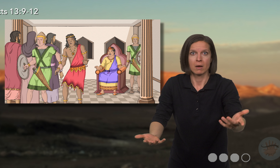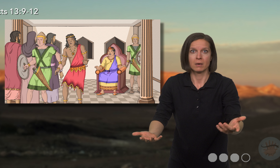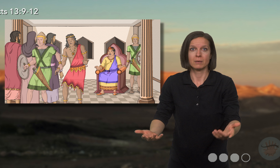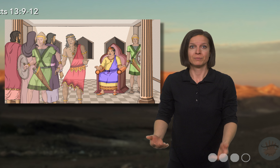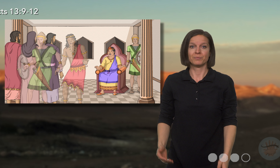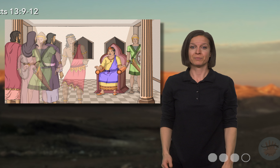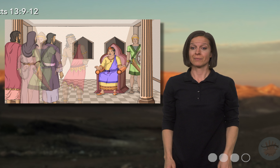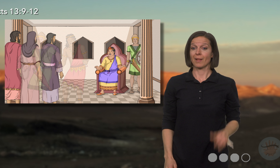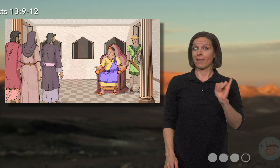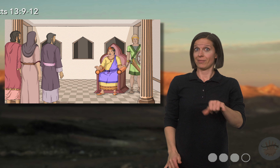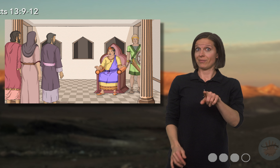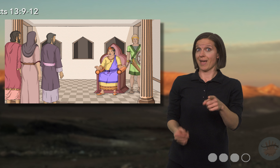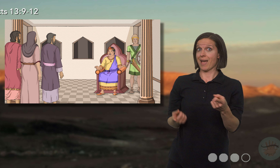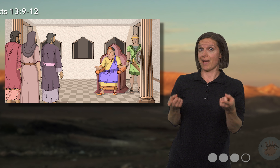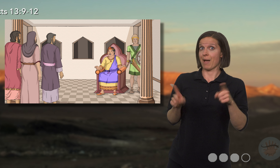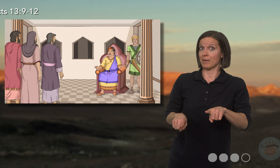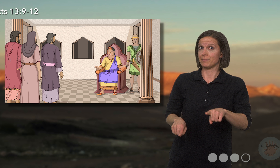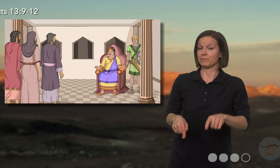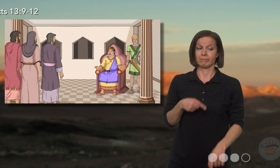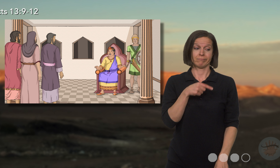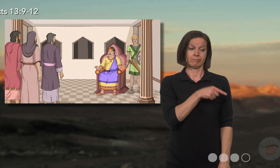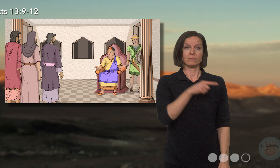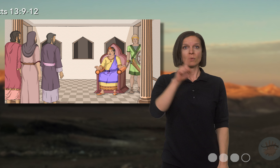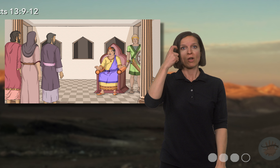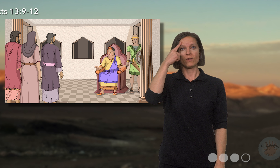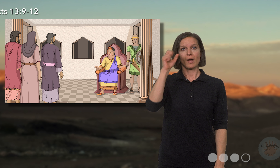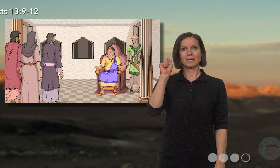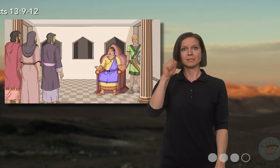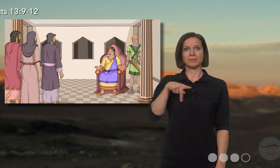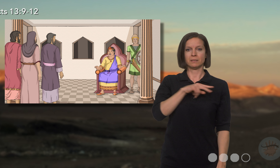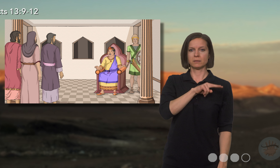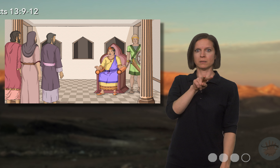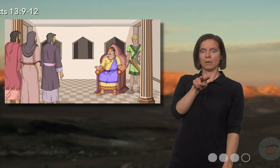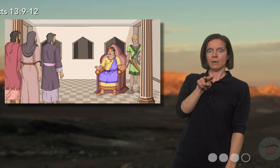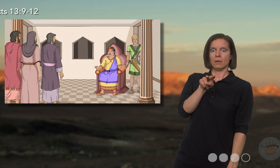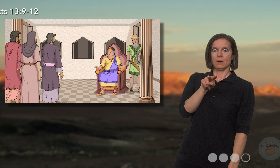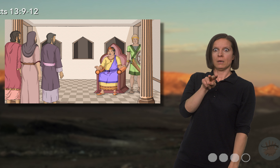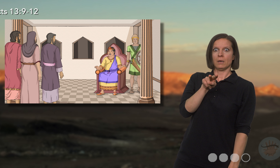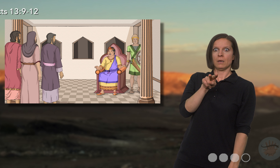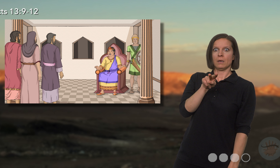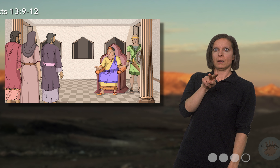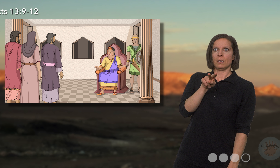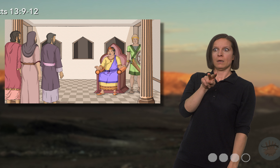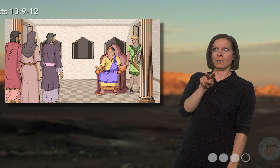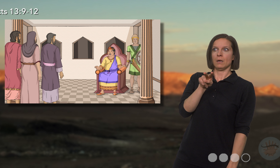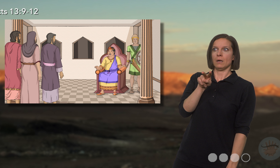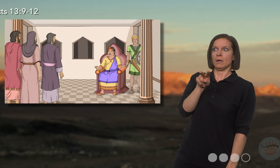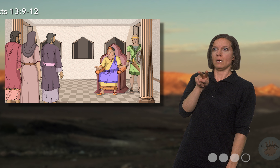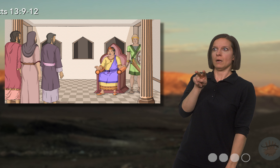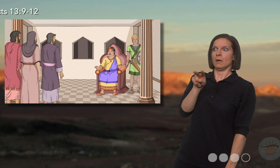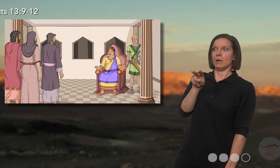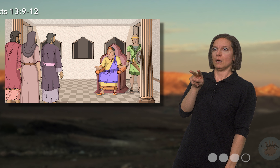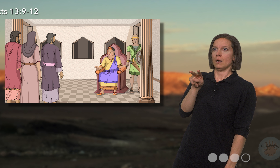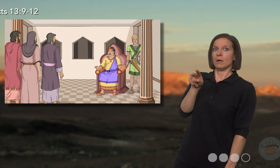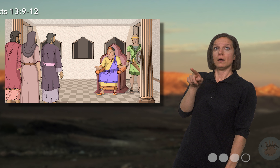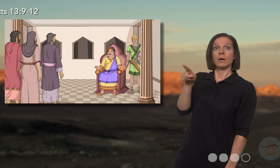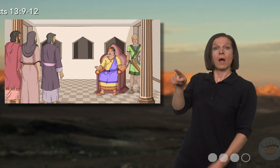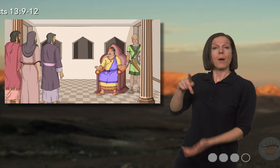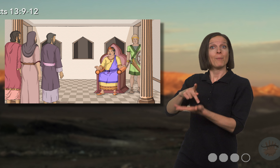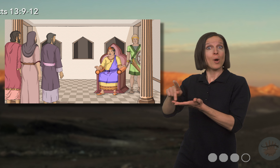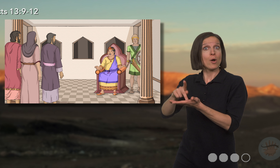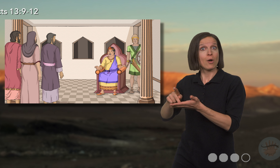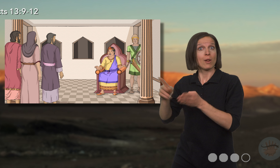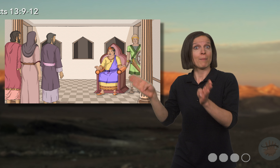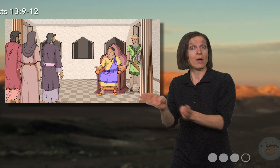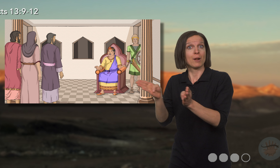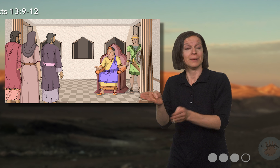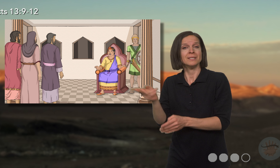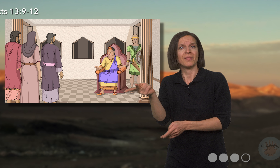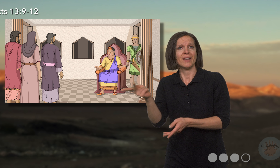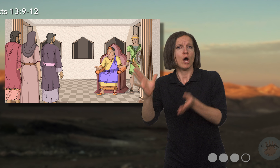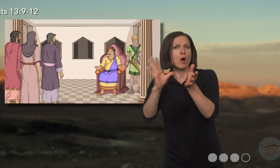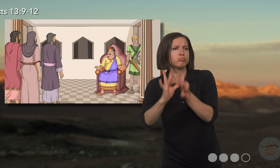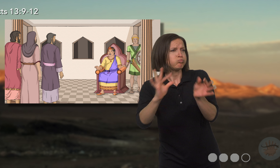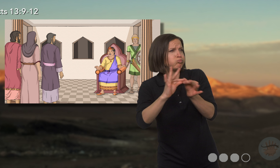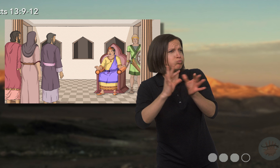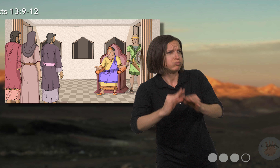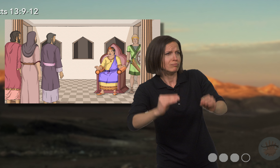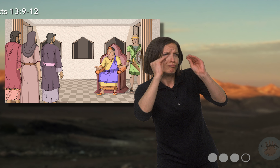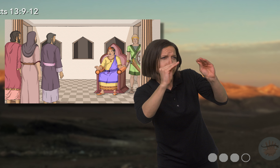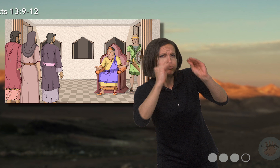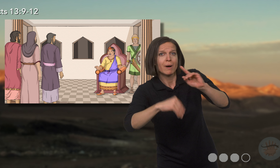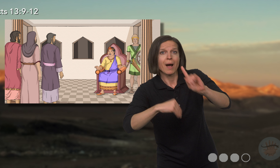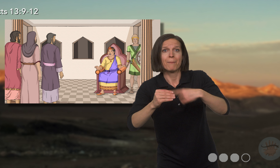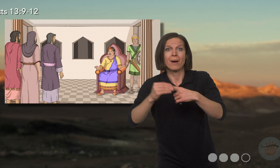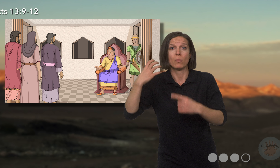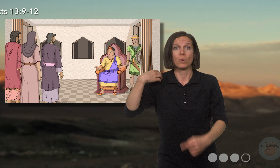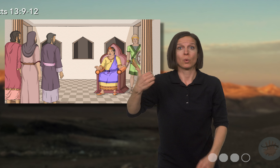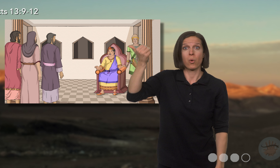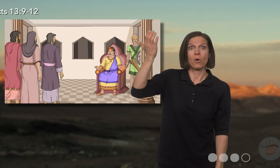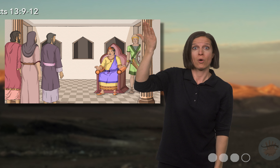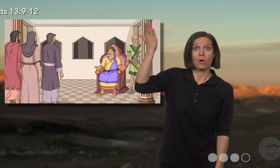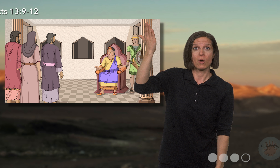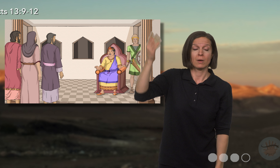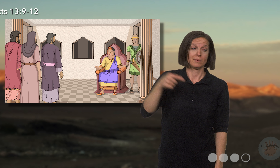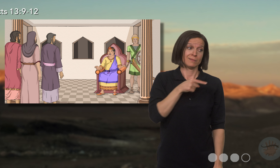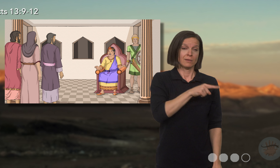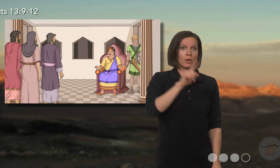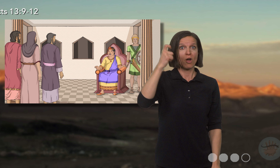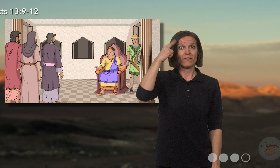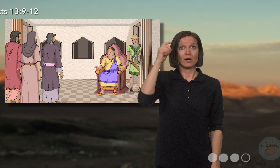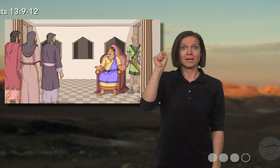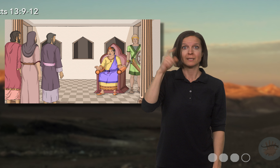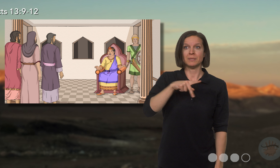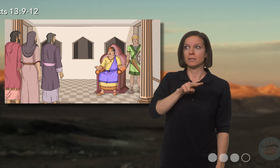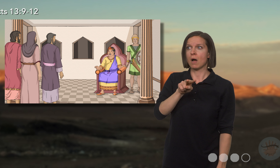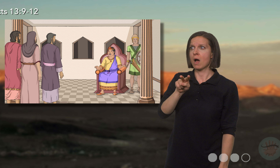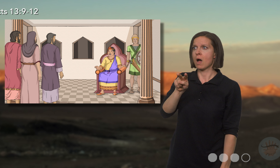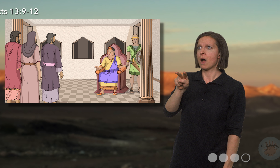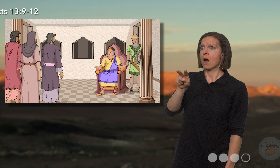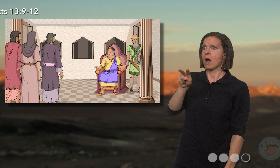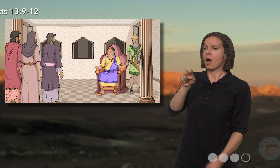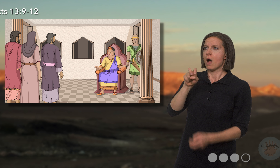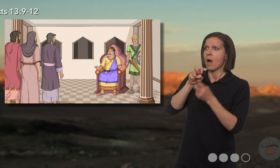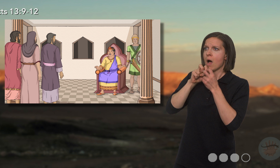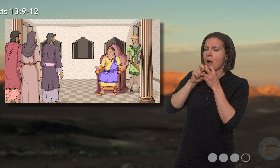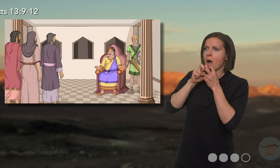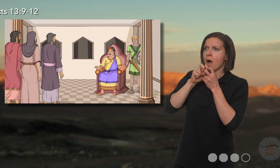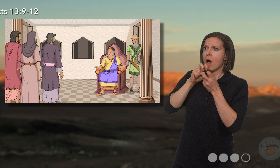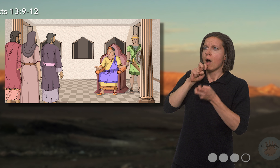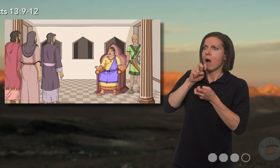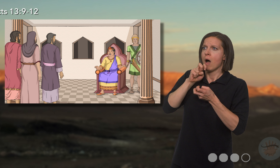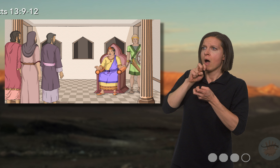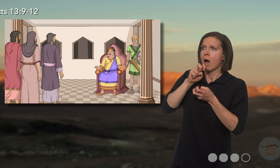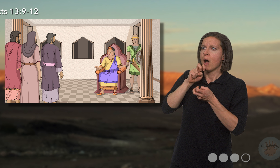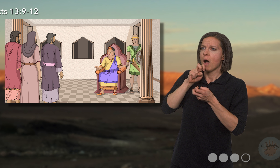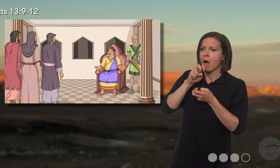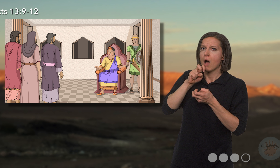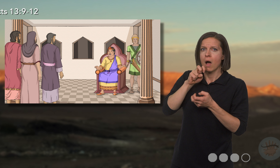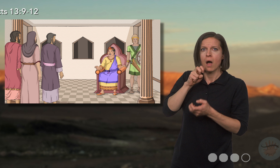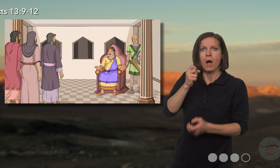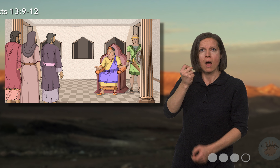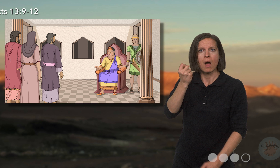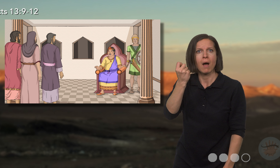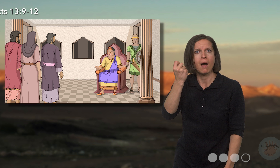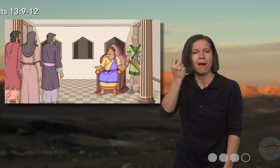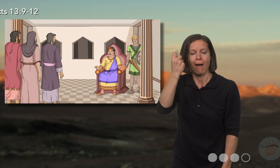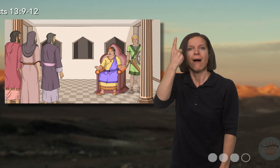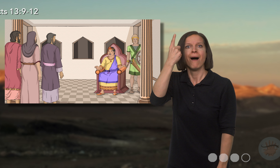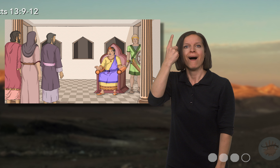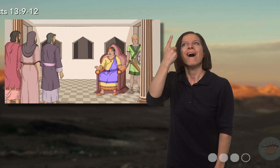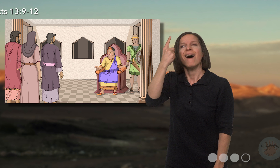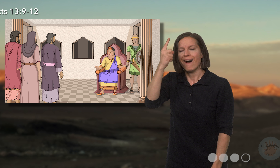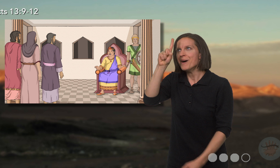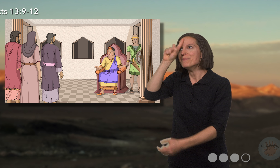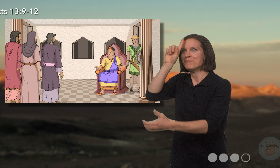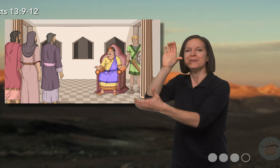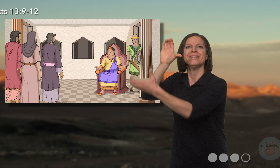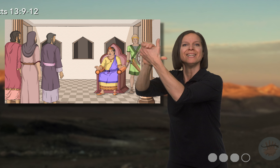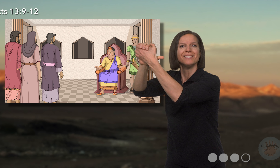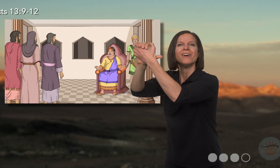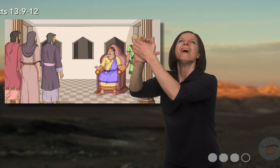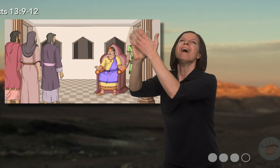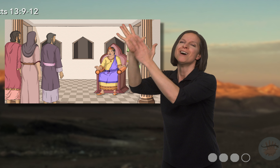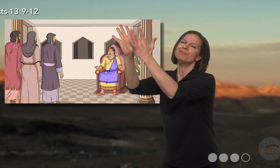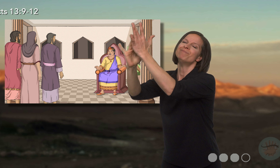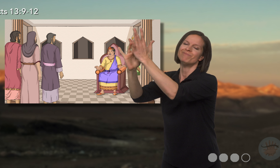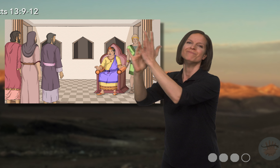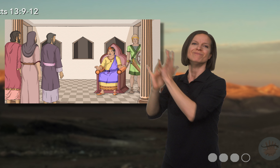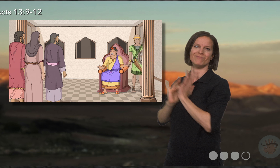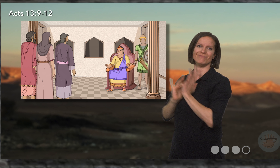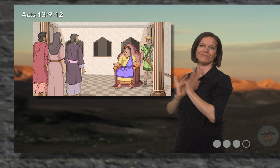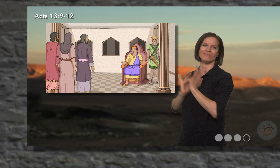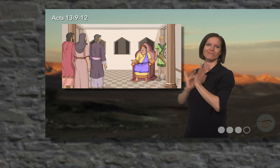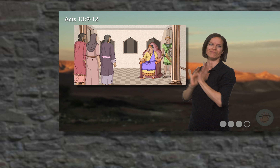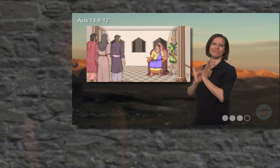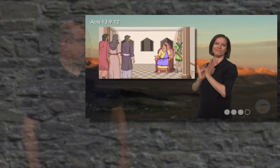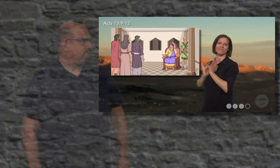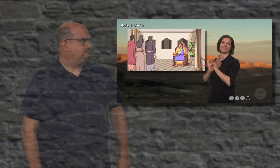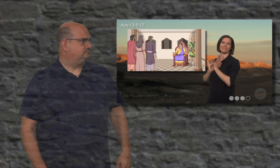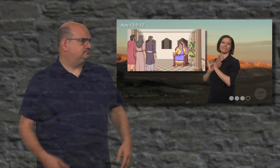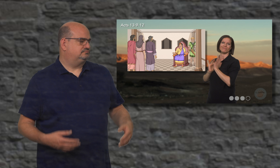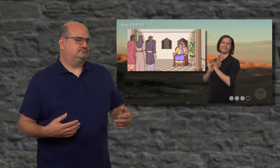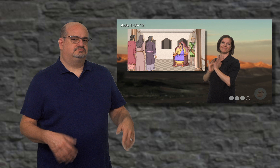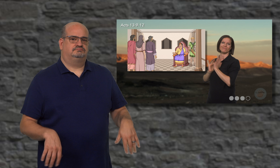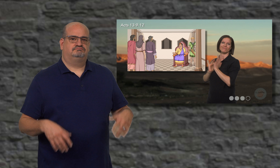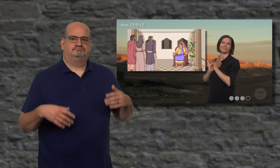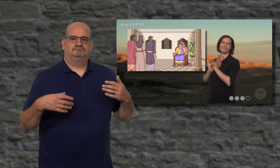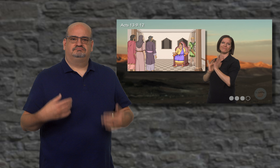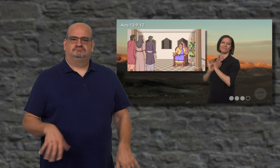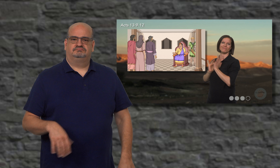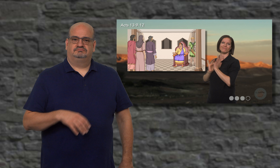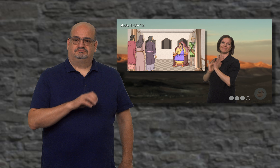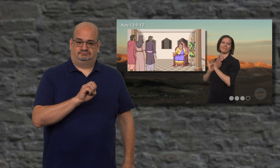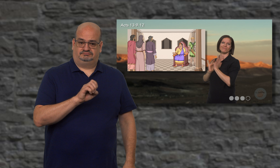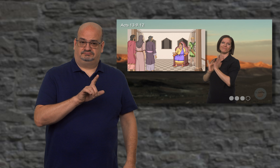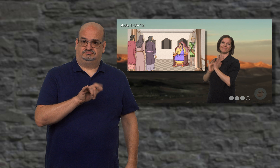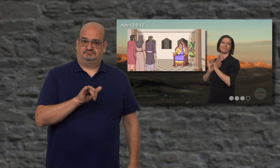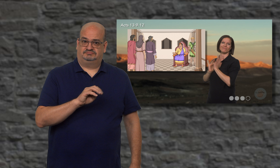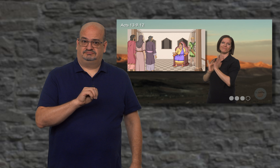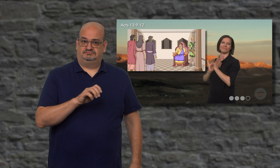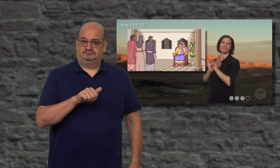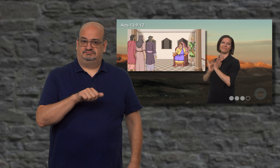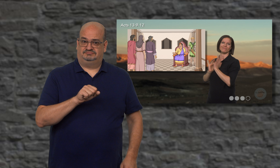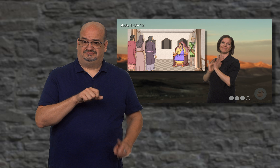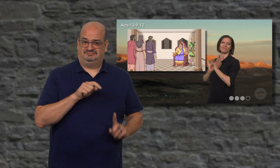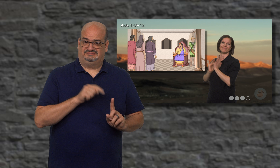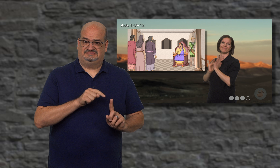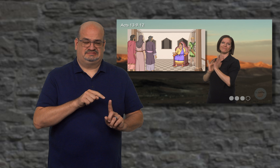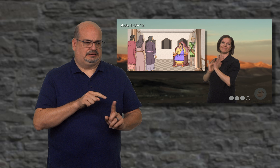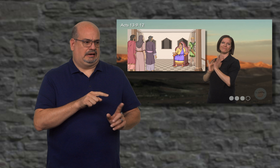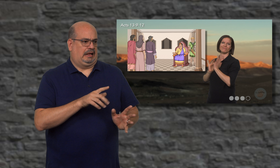When the proconsul saw what had happened, he believed, for he was astonished at the teaching about the Lord.